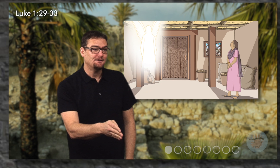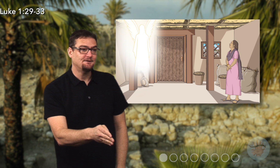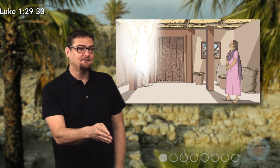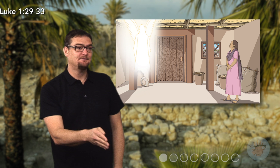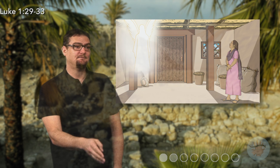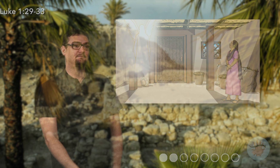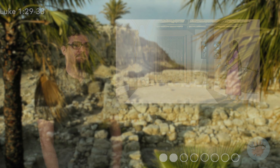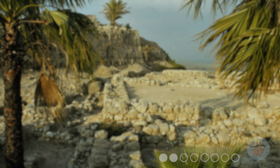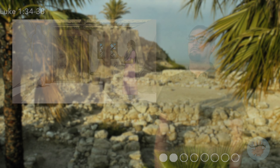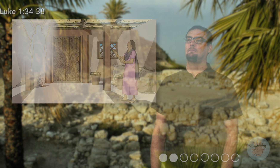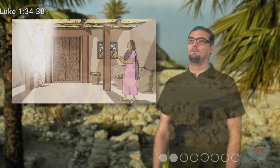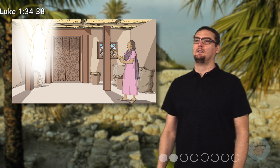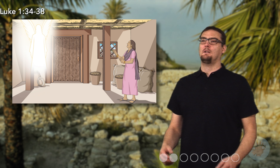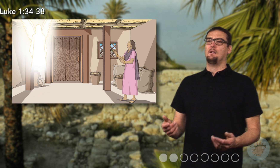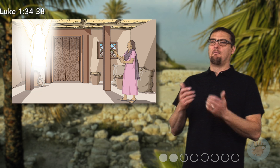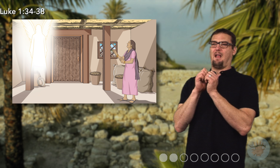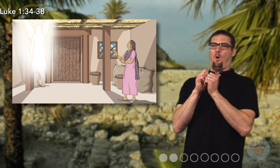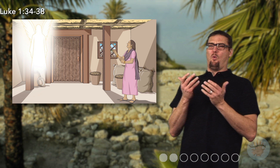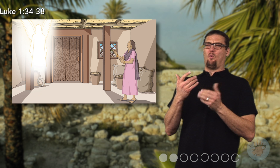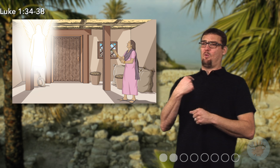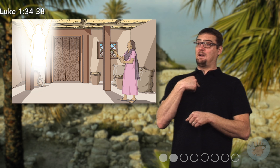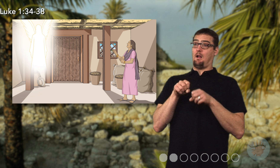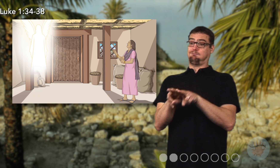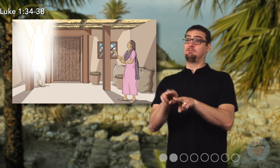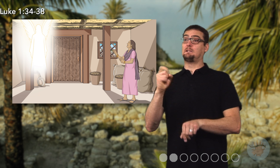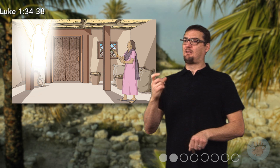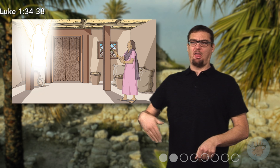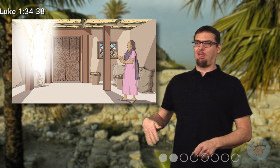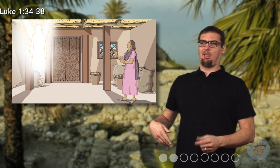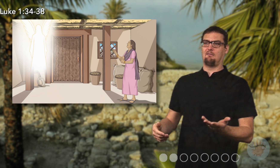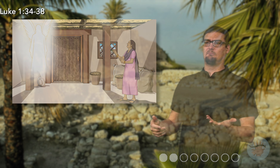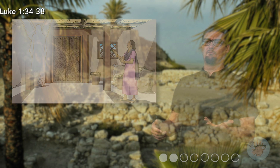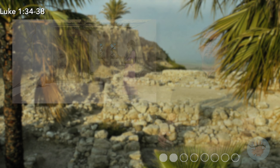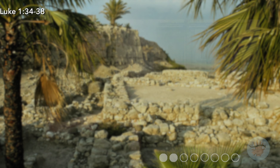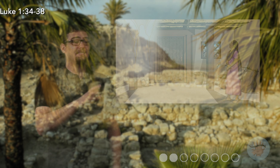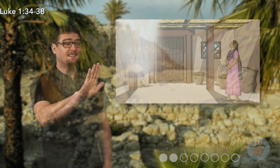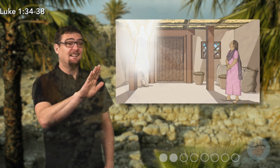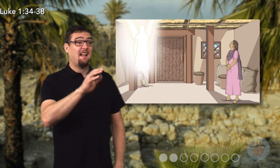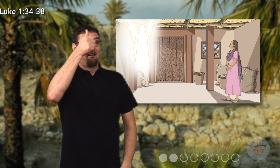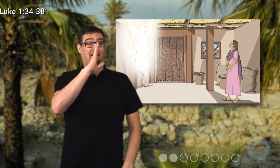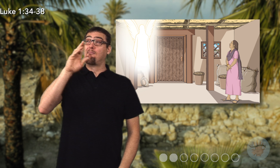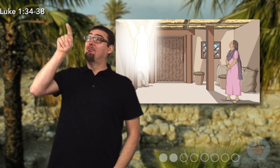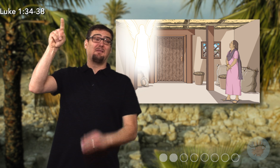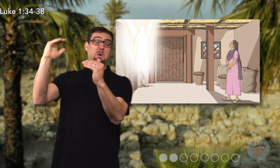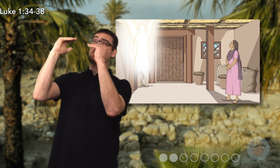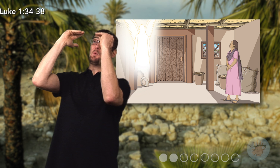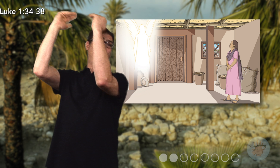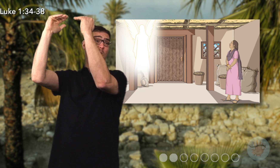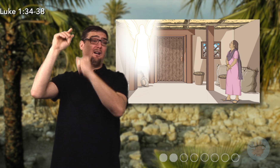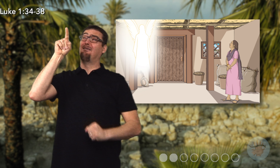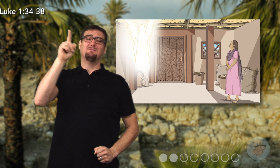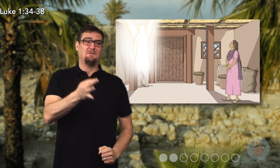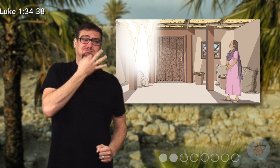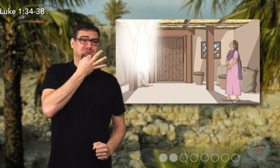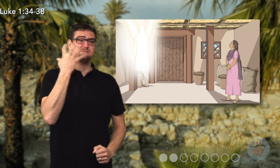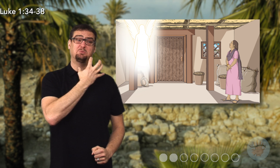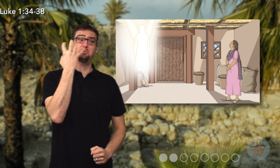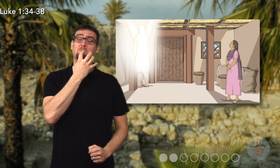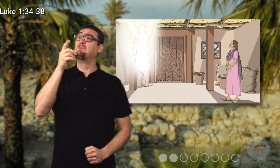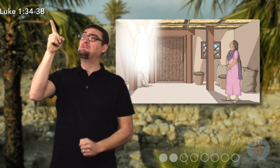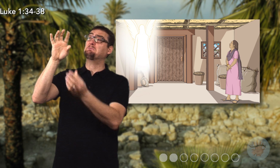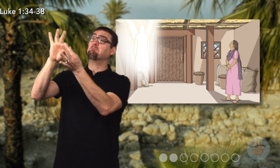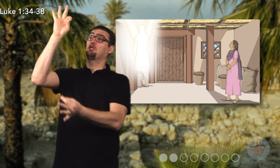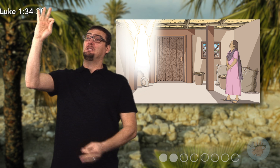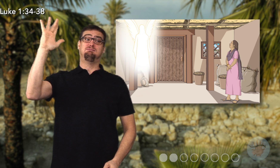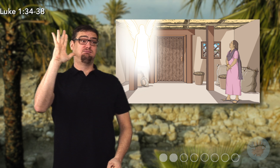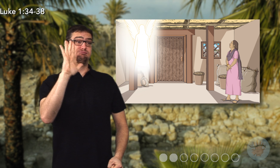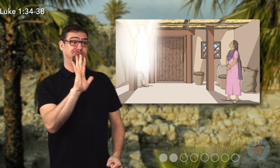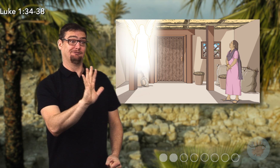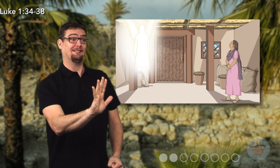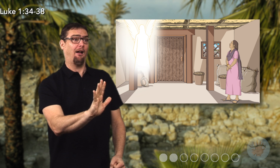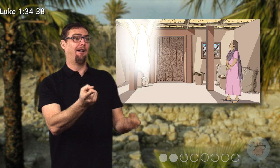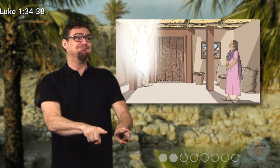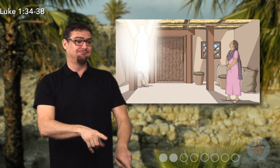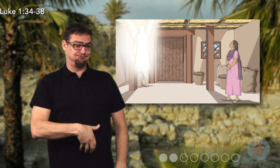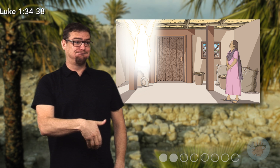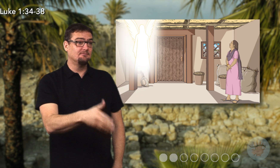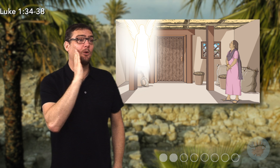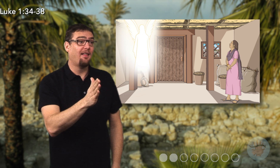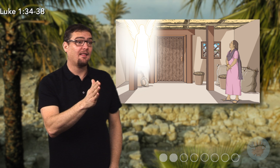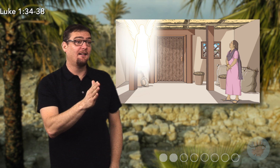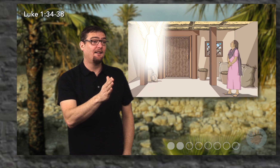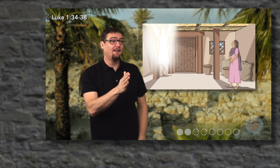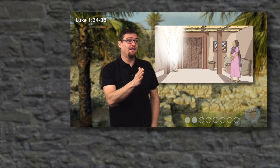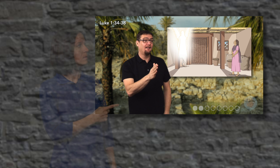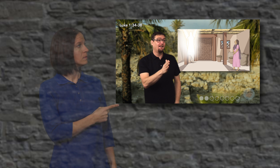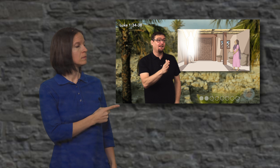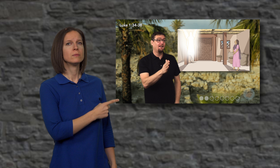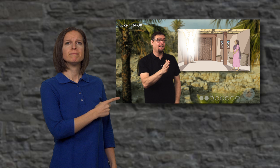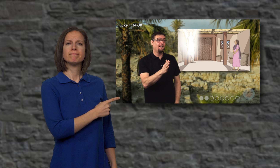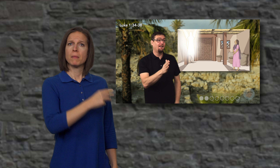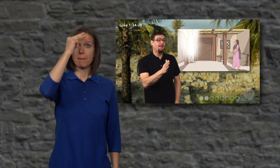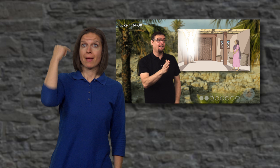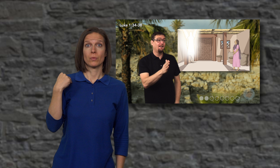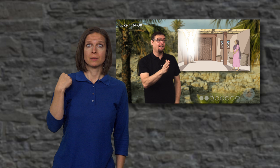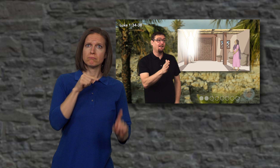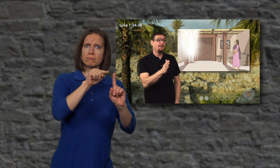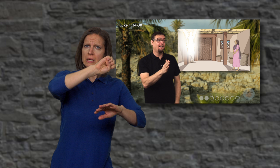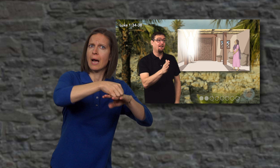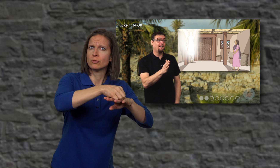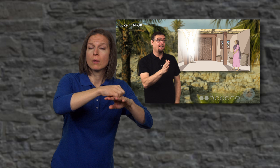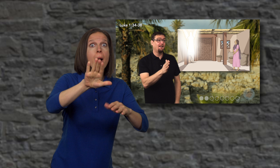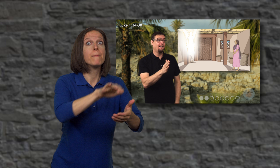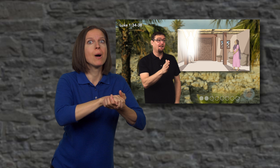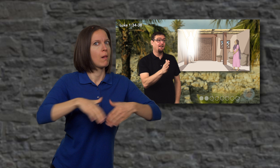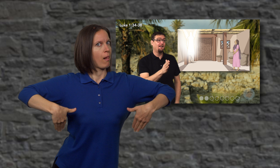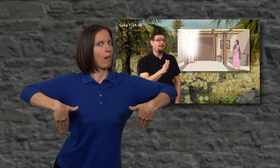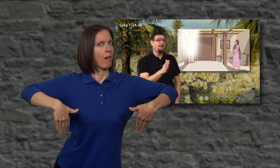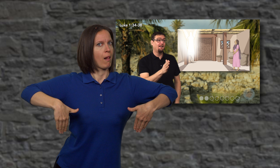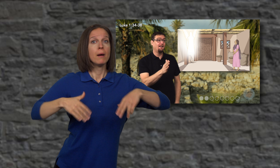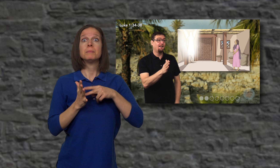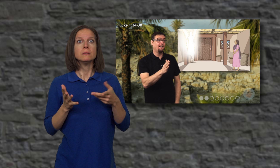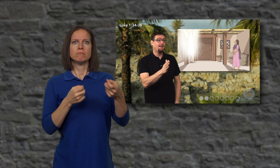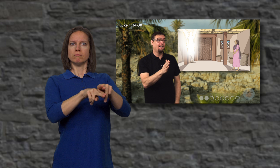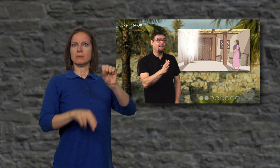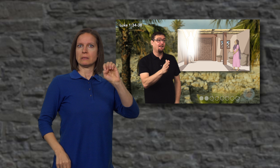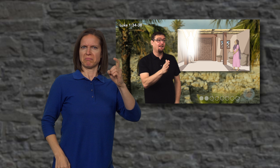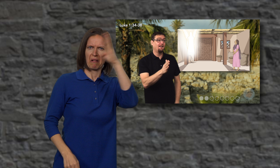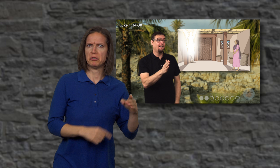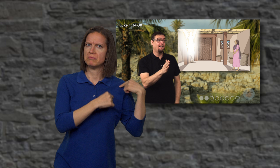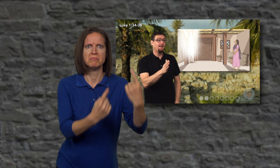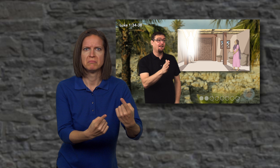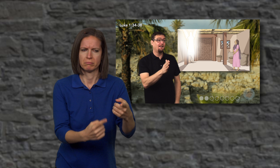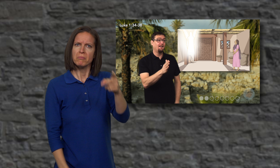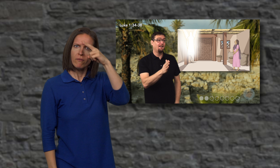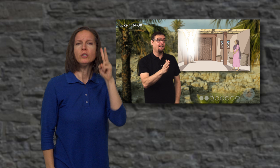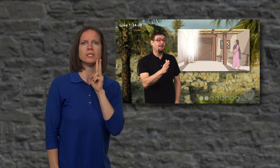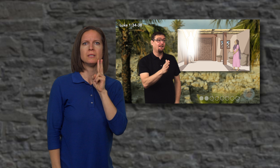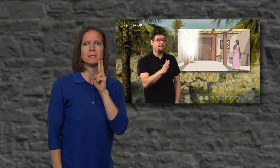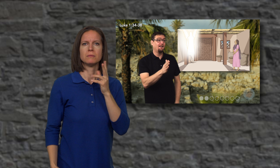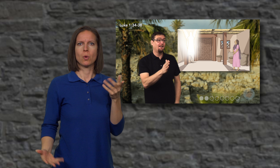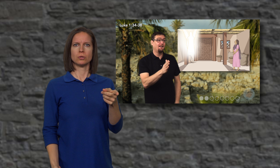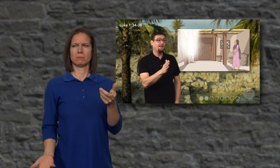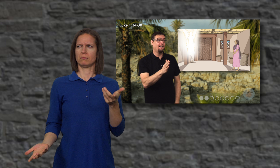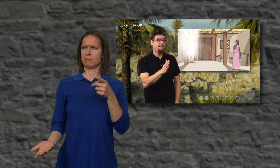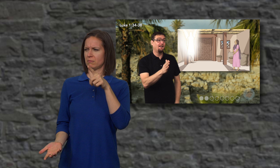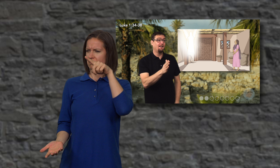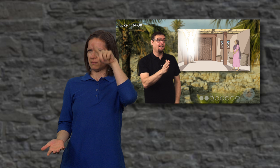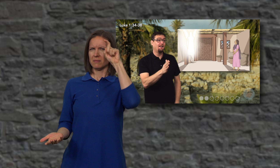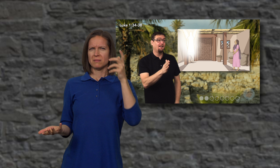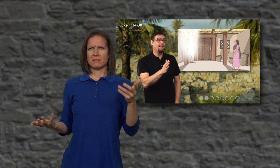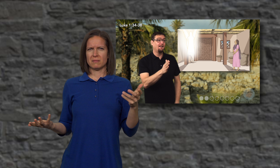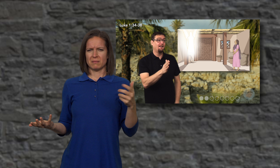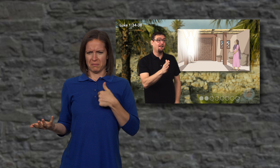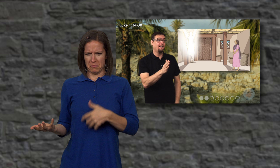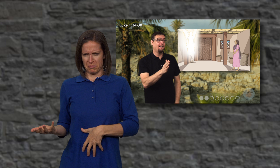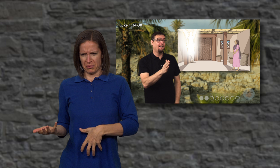“How can this be,” Mary asked the angel, “since I am a virgin?”